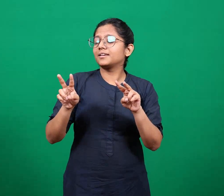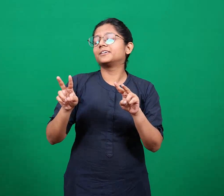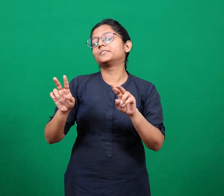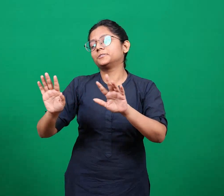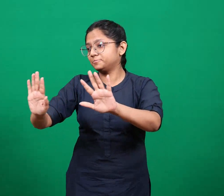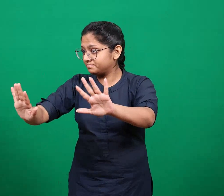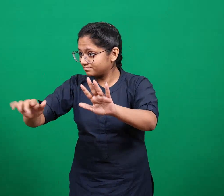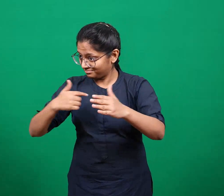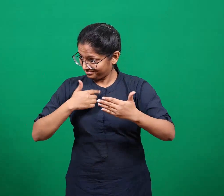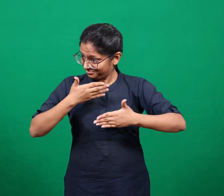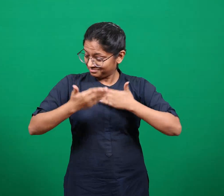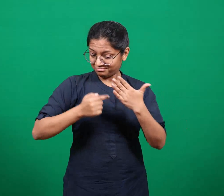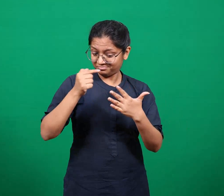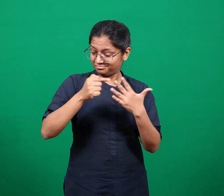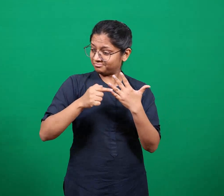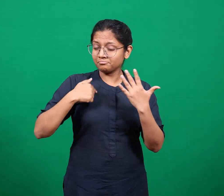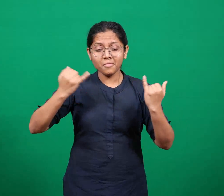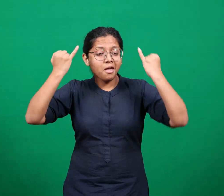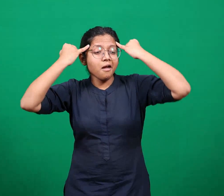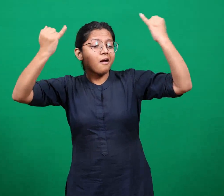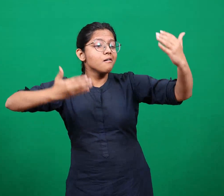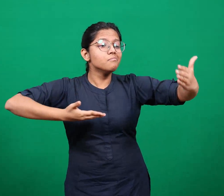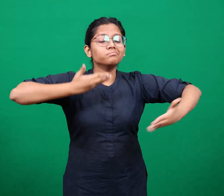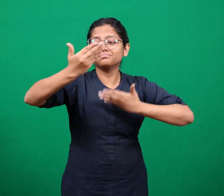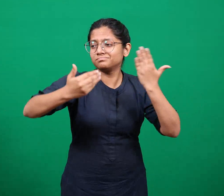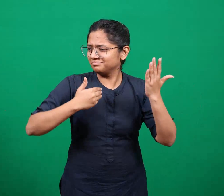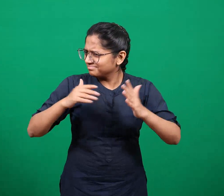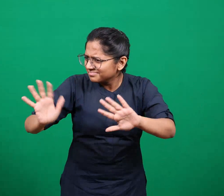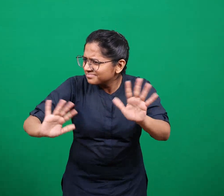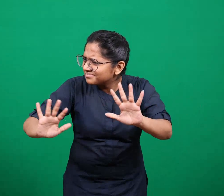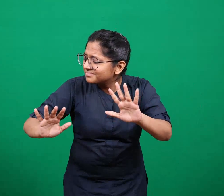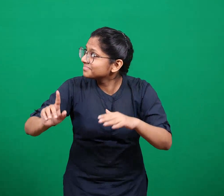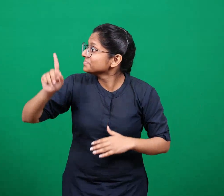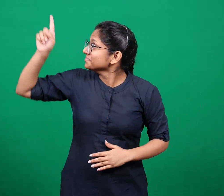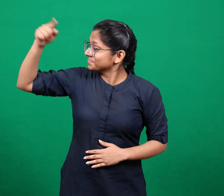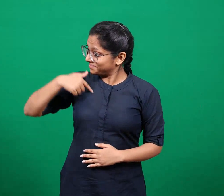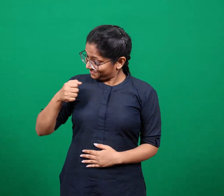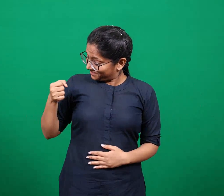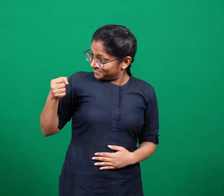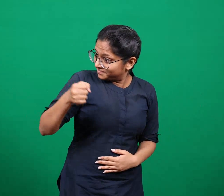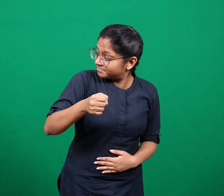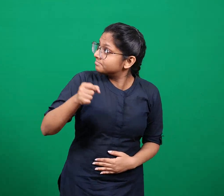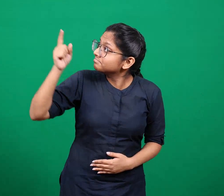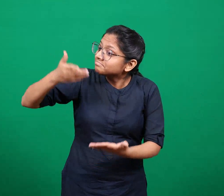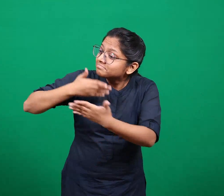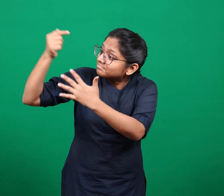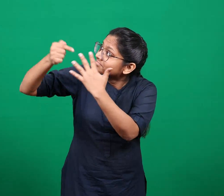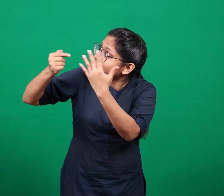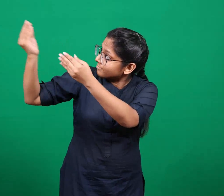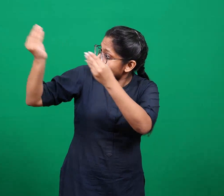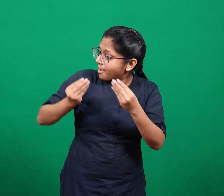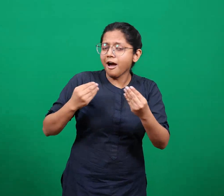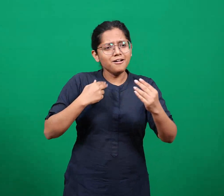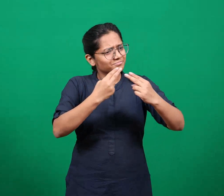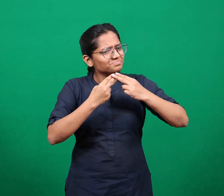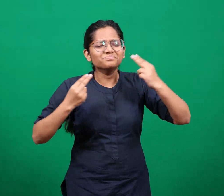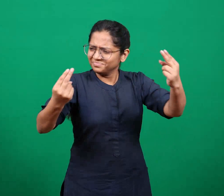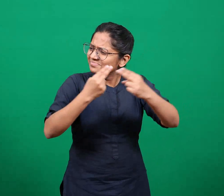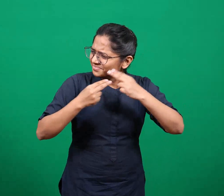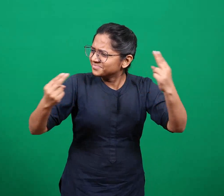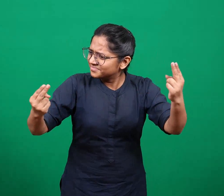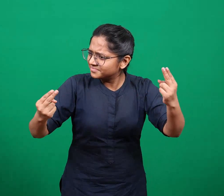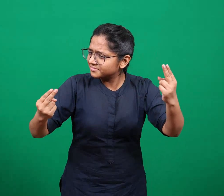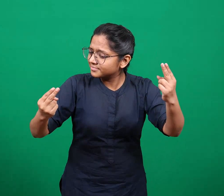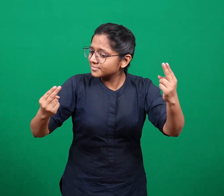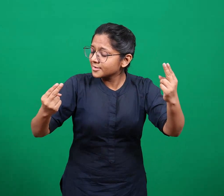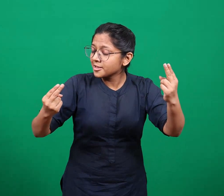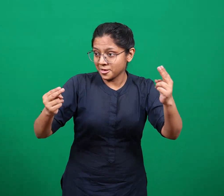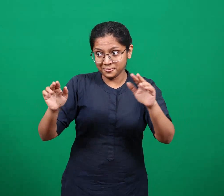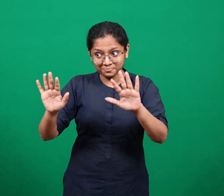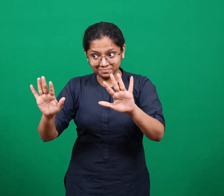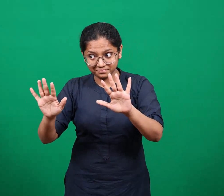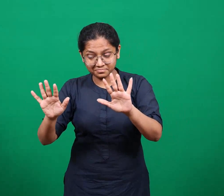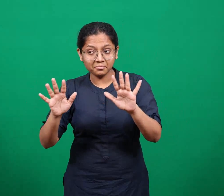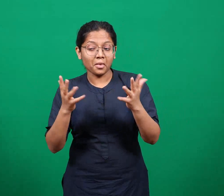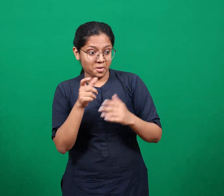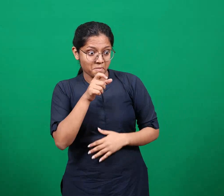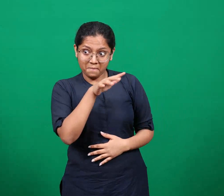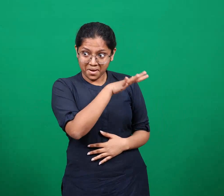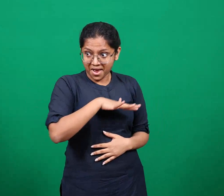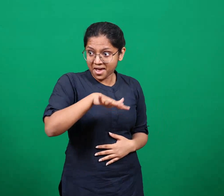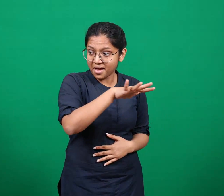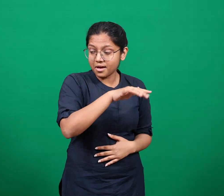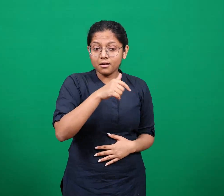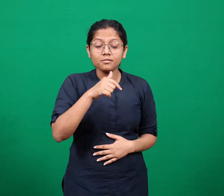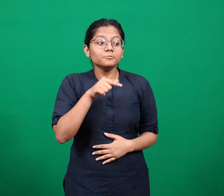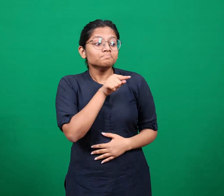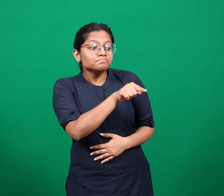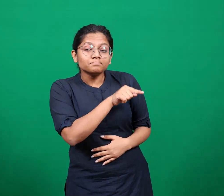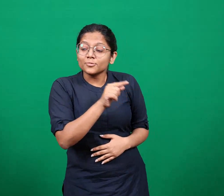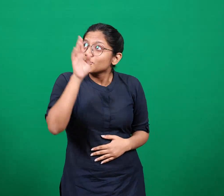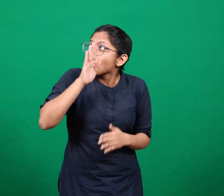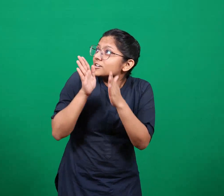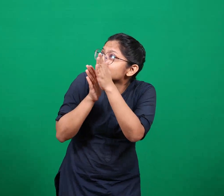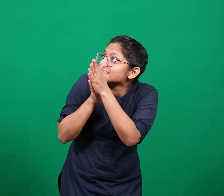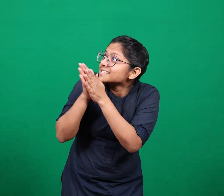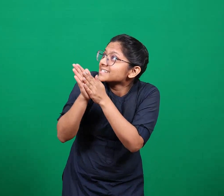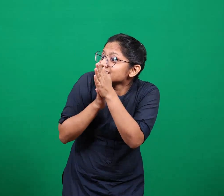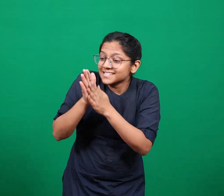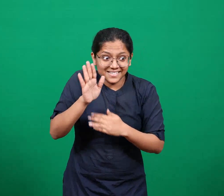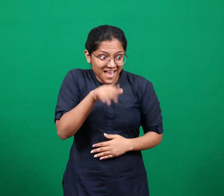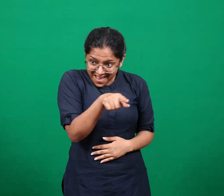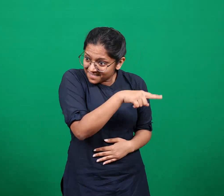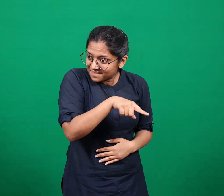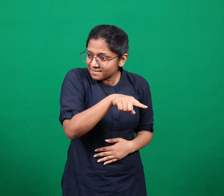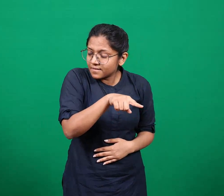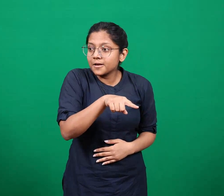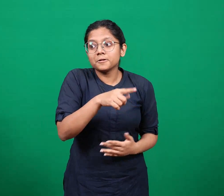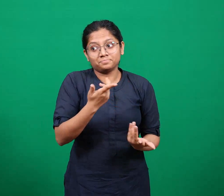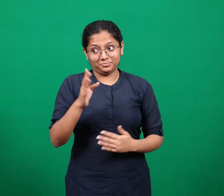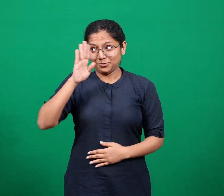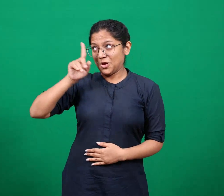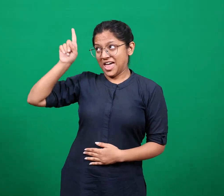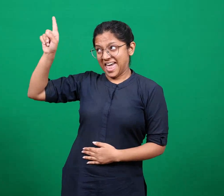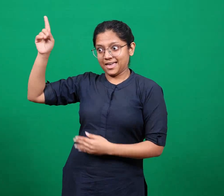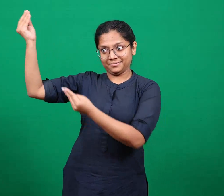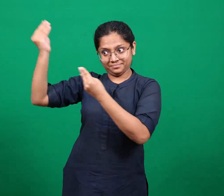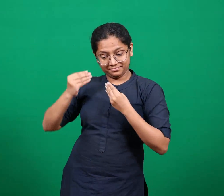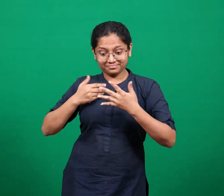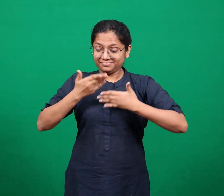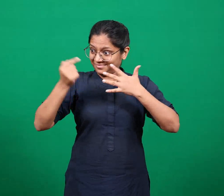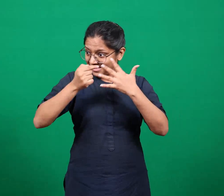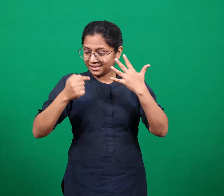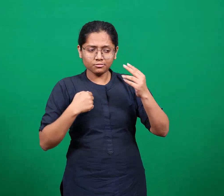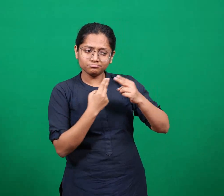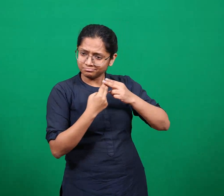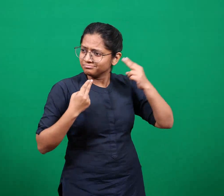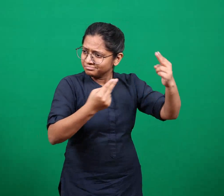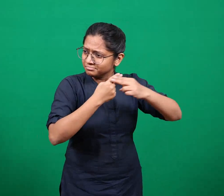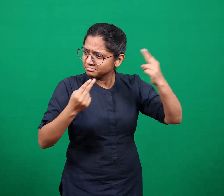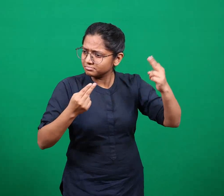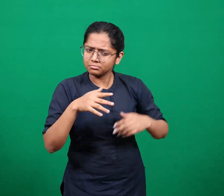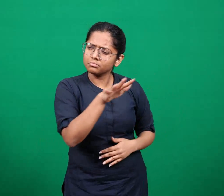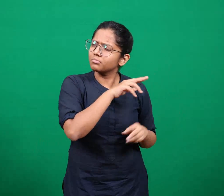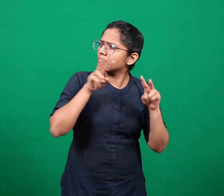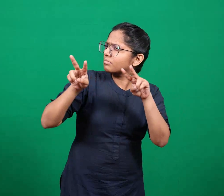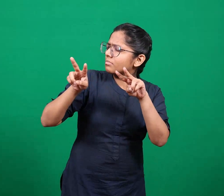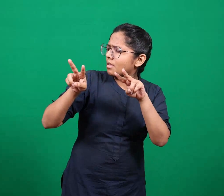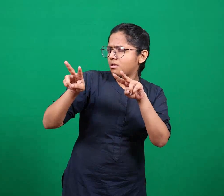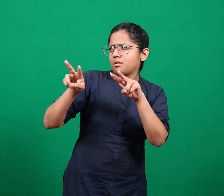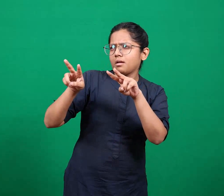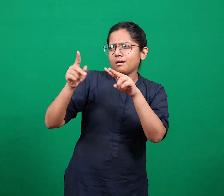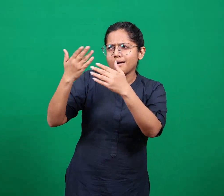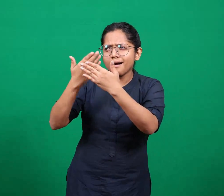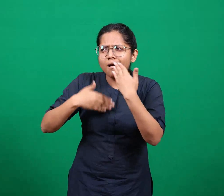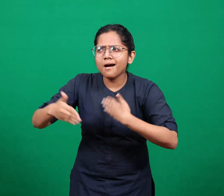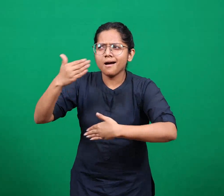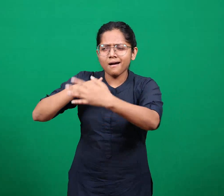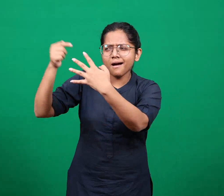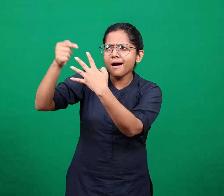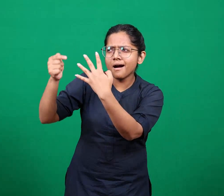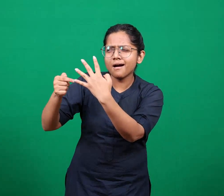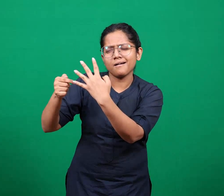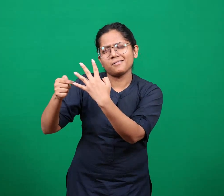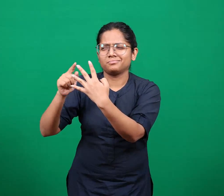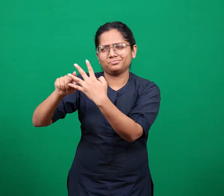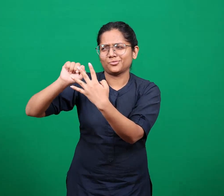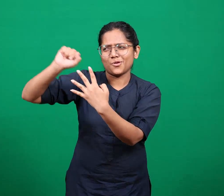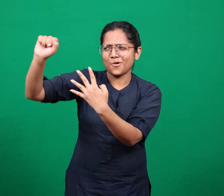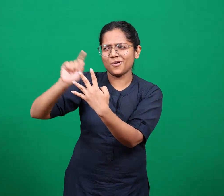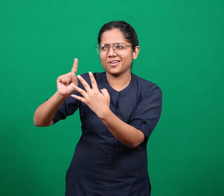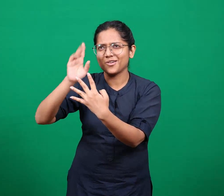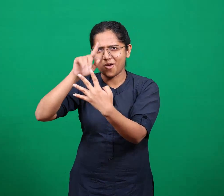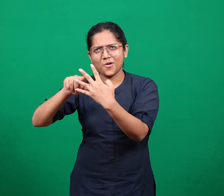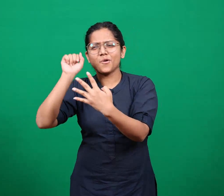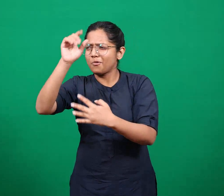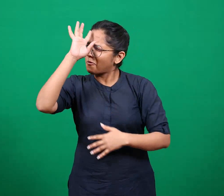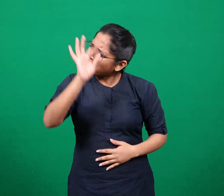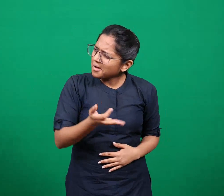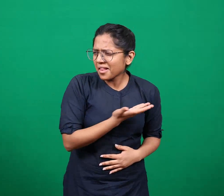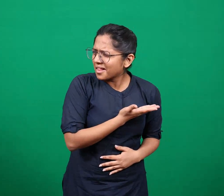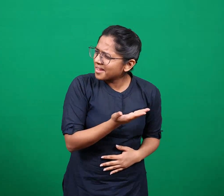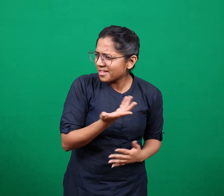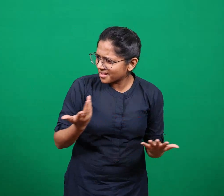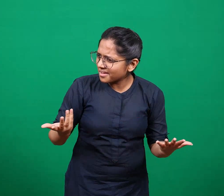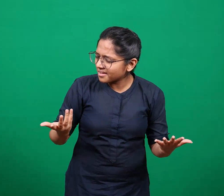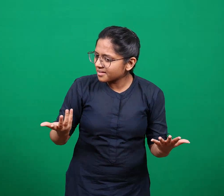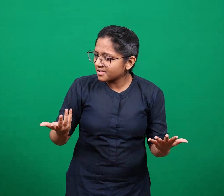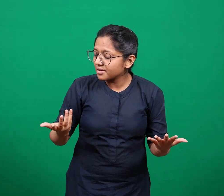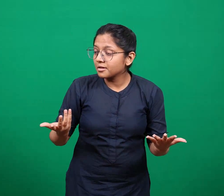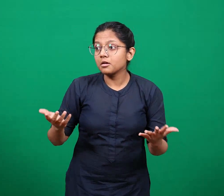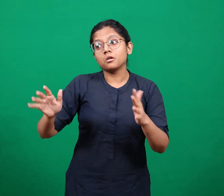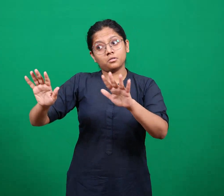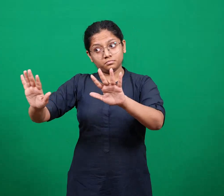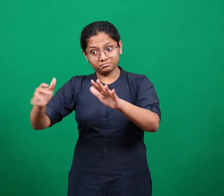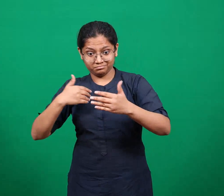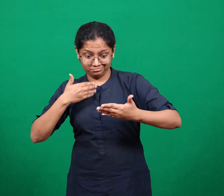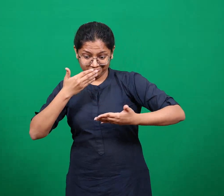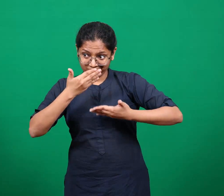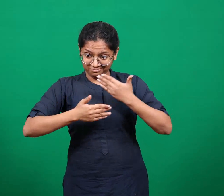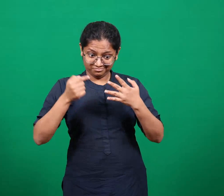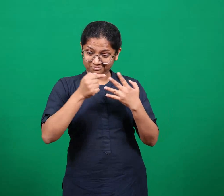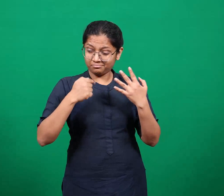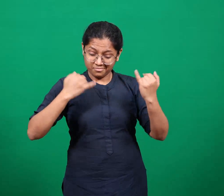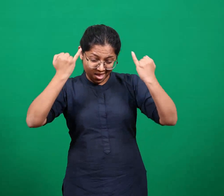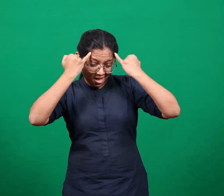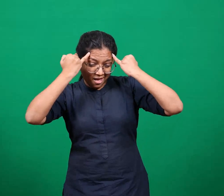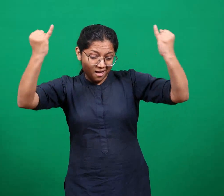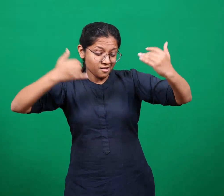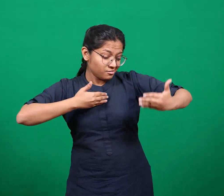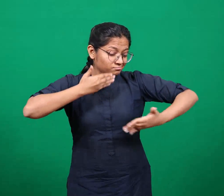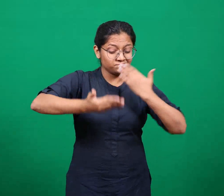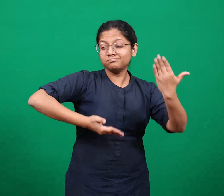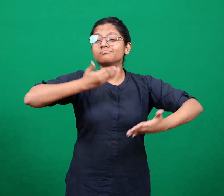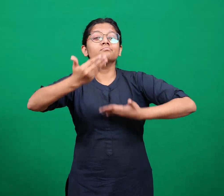" It comes from Him who sent Me. If anyone desires to do His will, he will know whether My teaching is from God or whether I speak on My own.